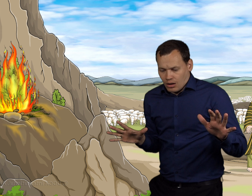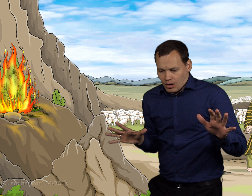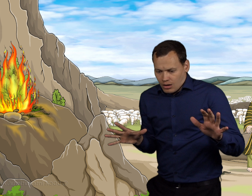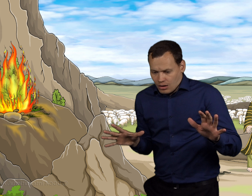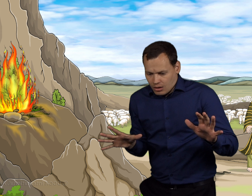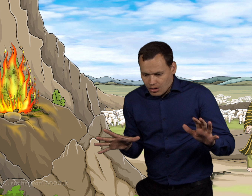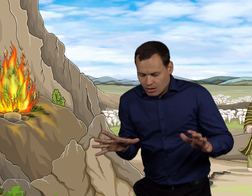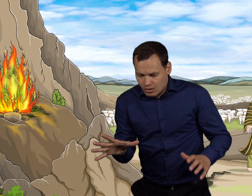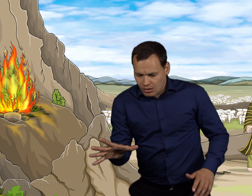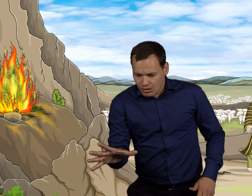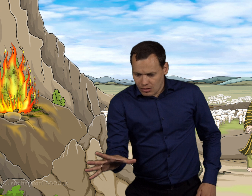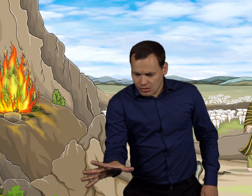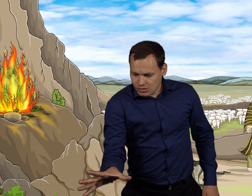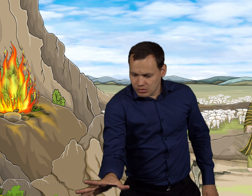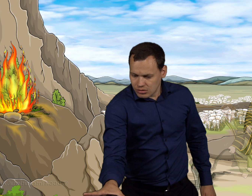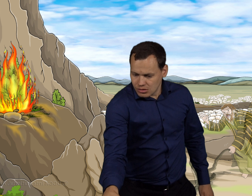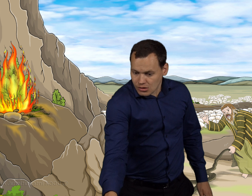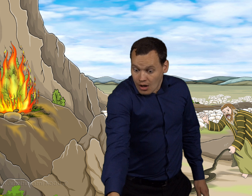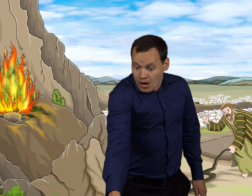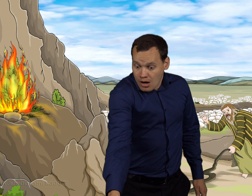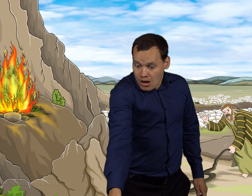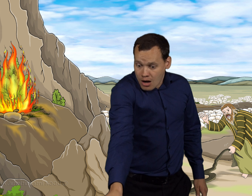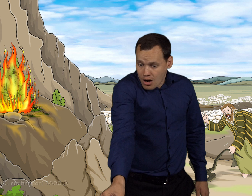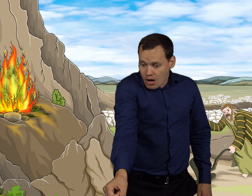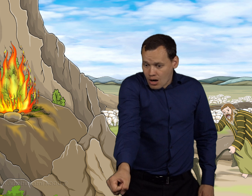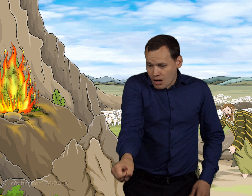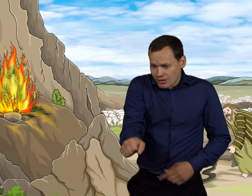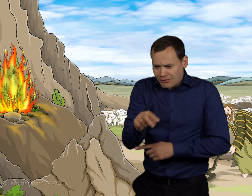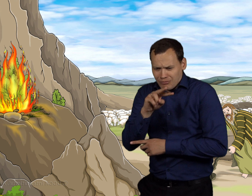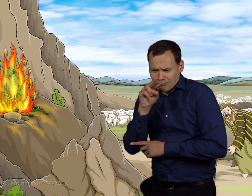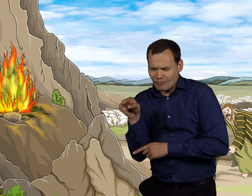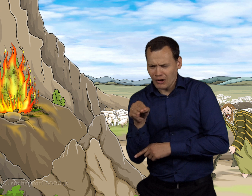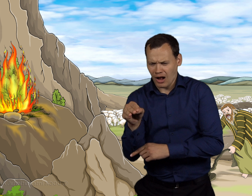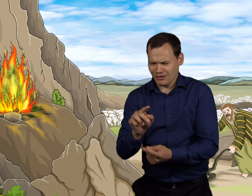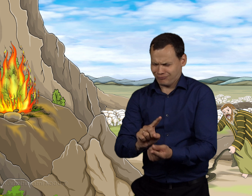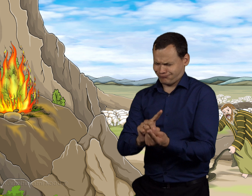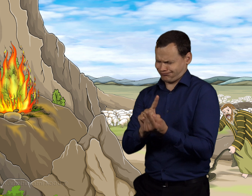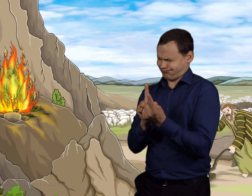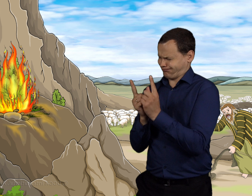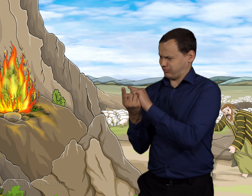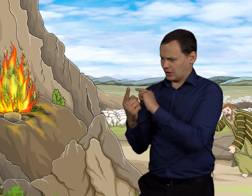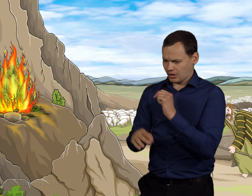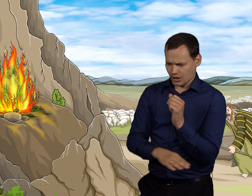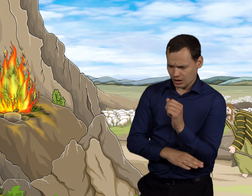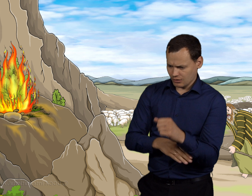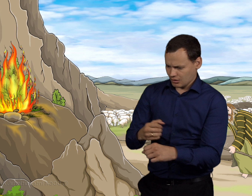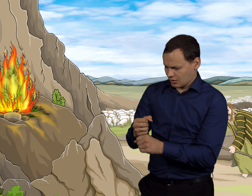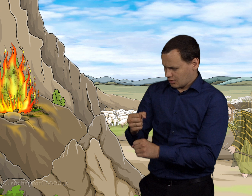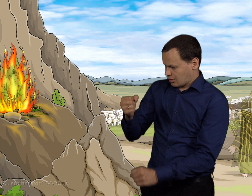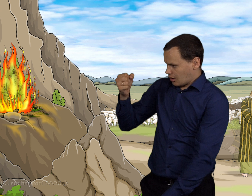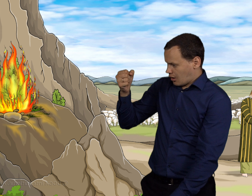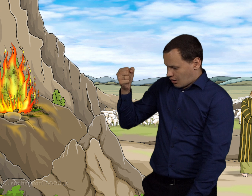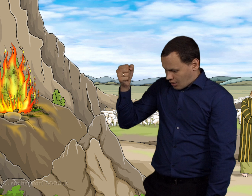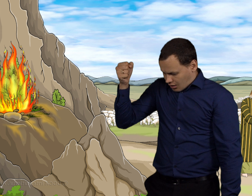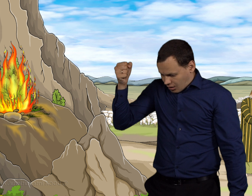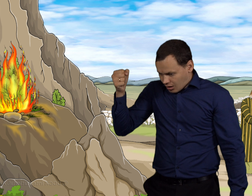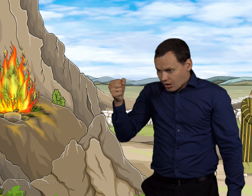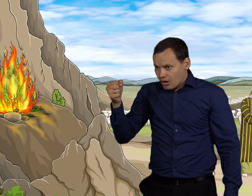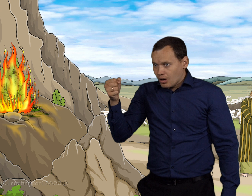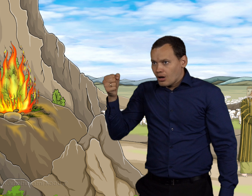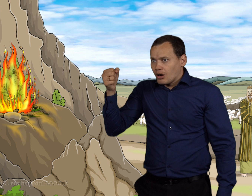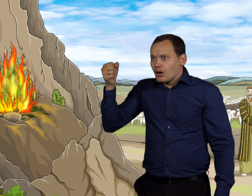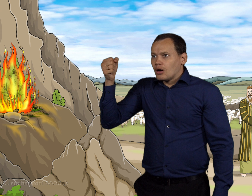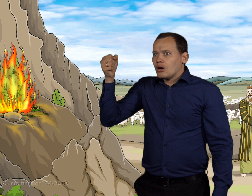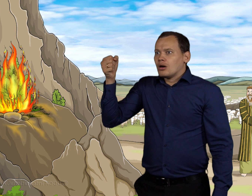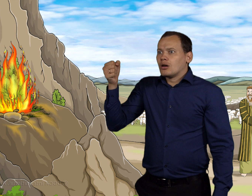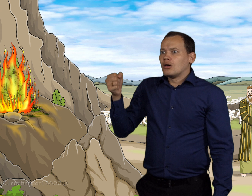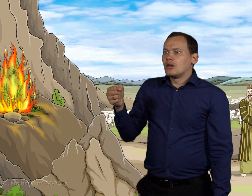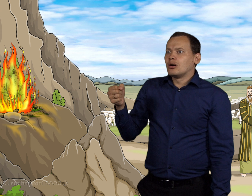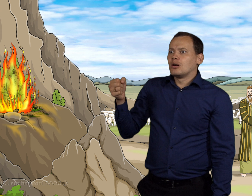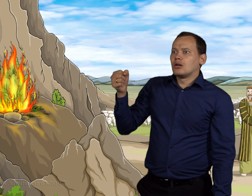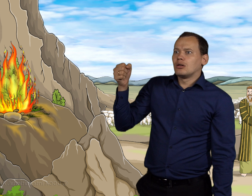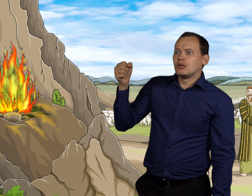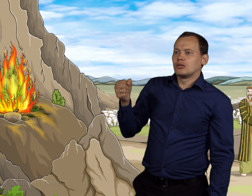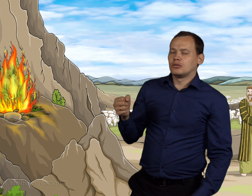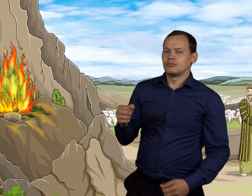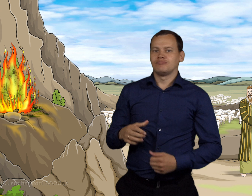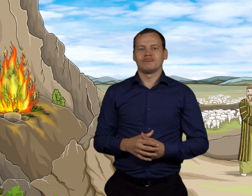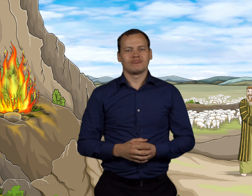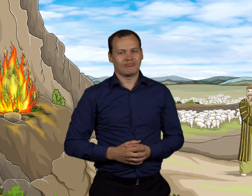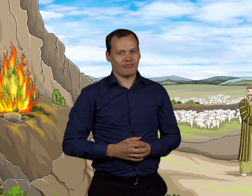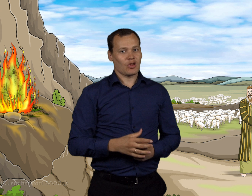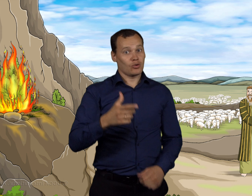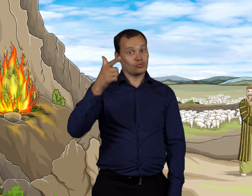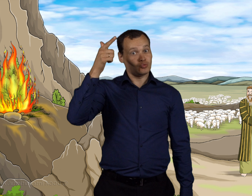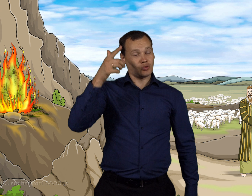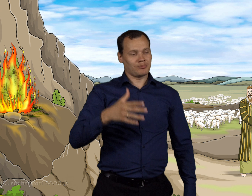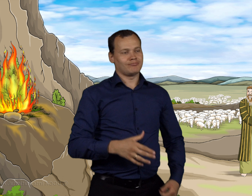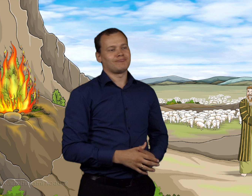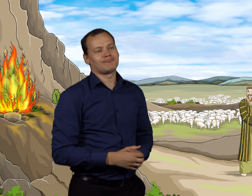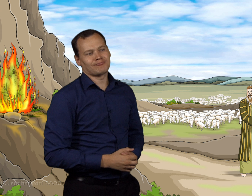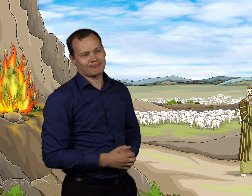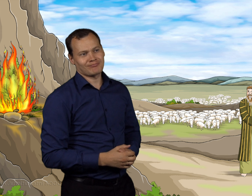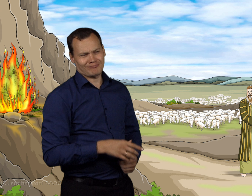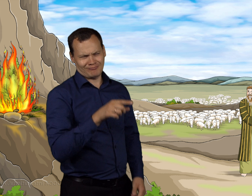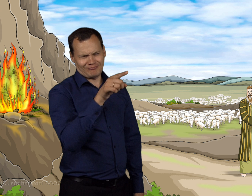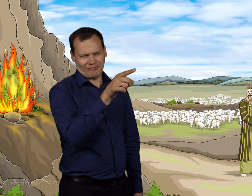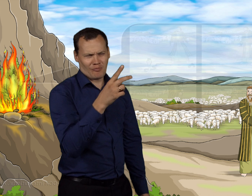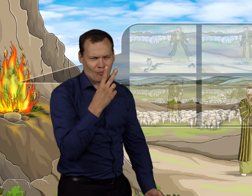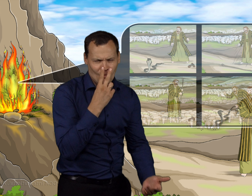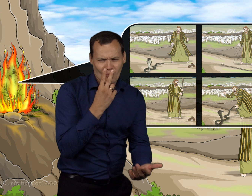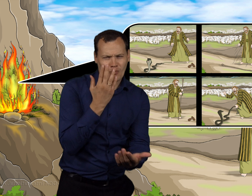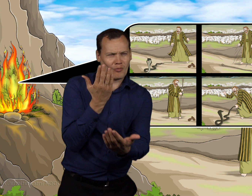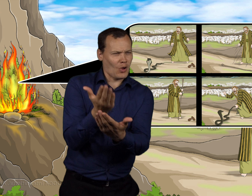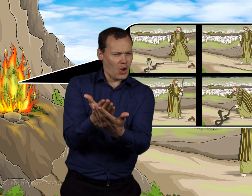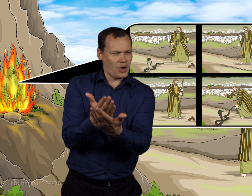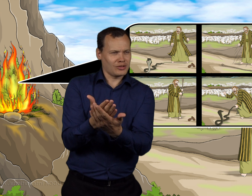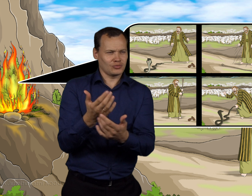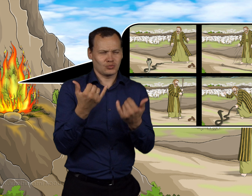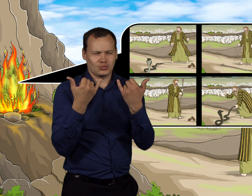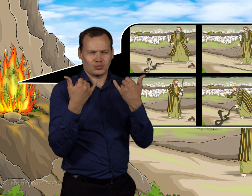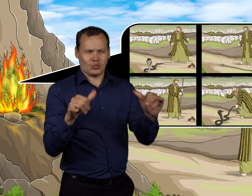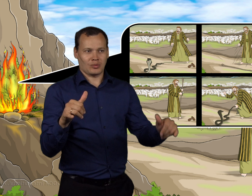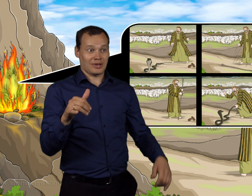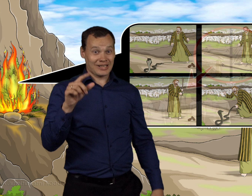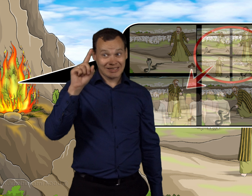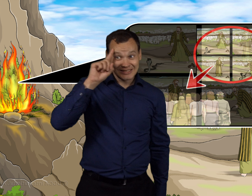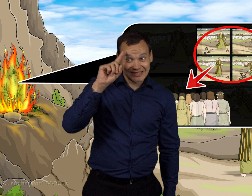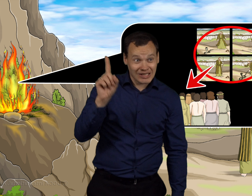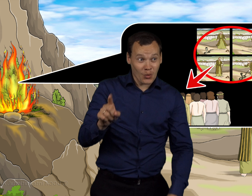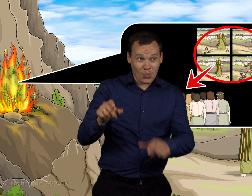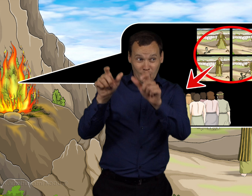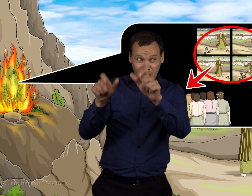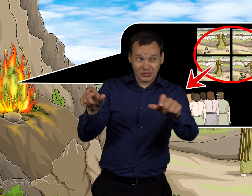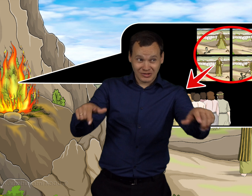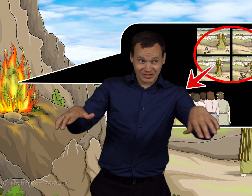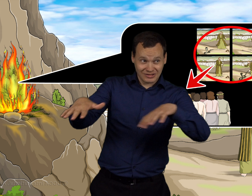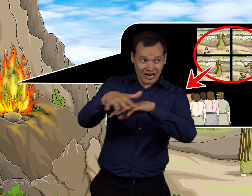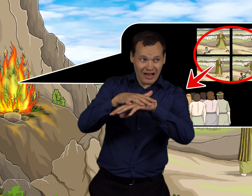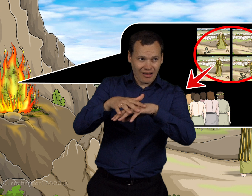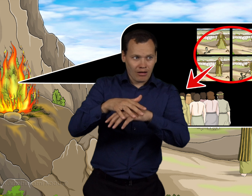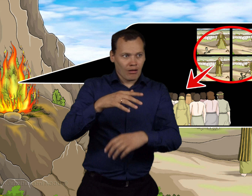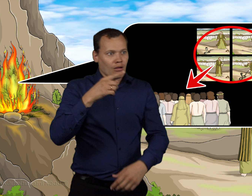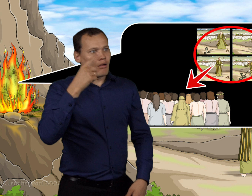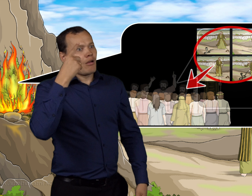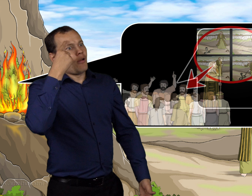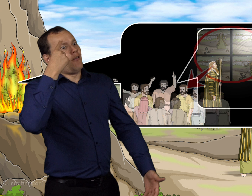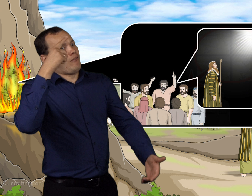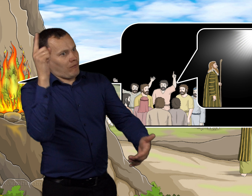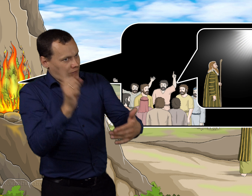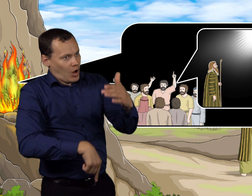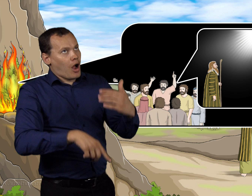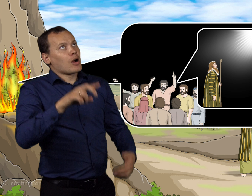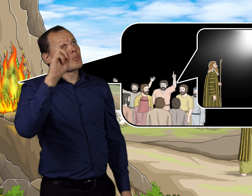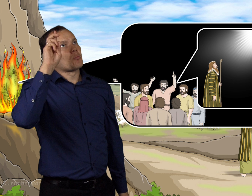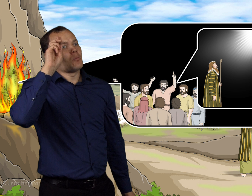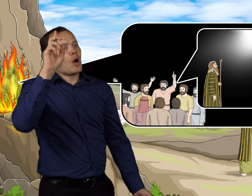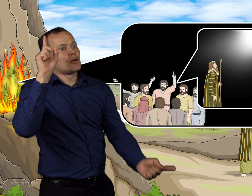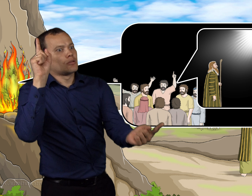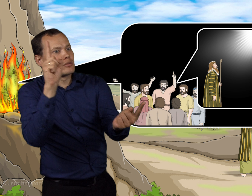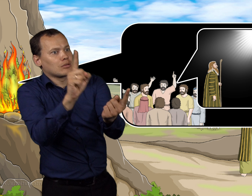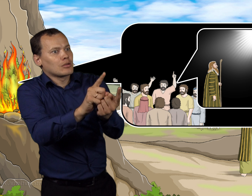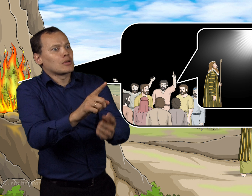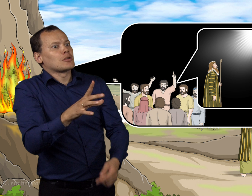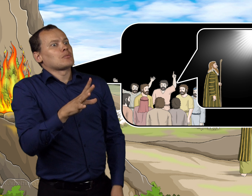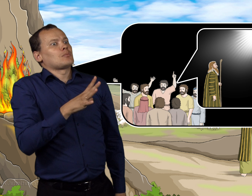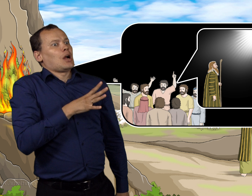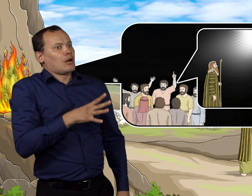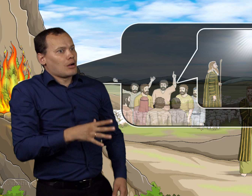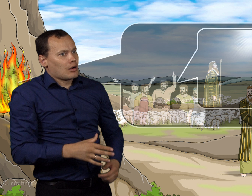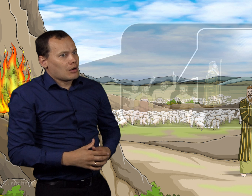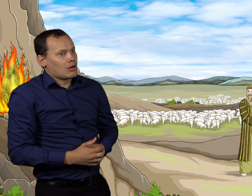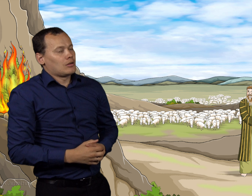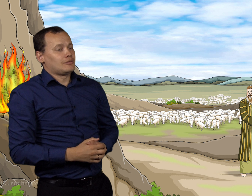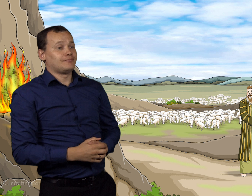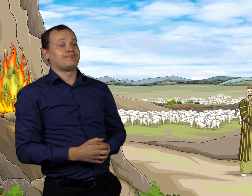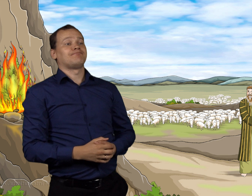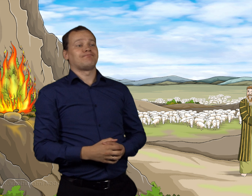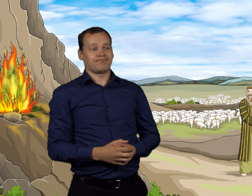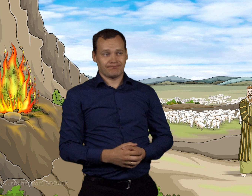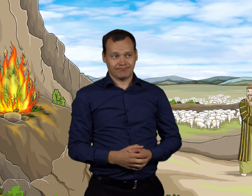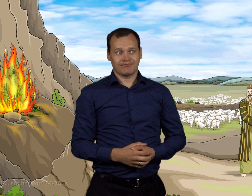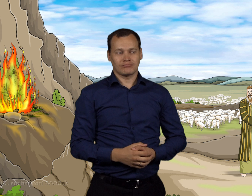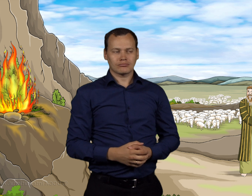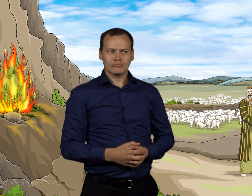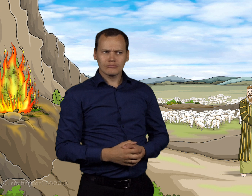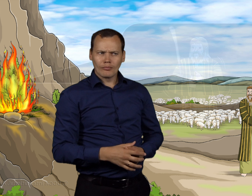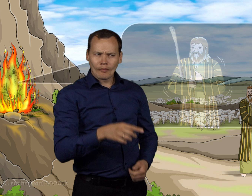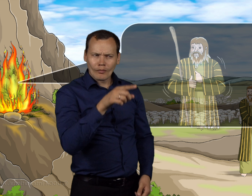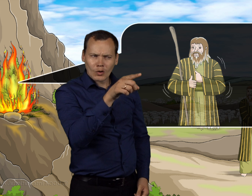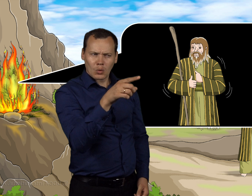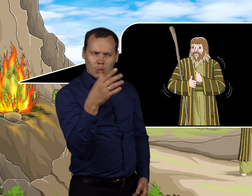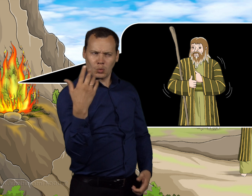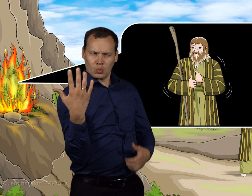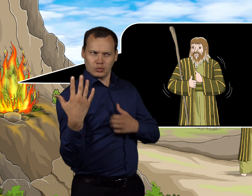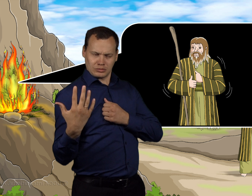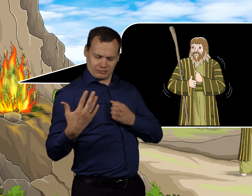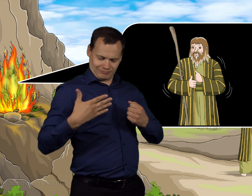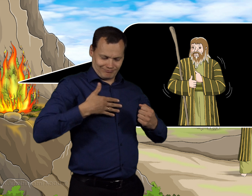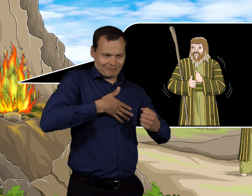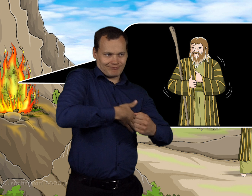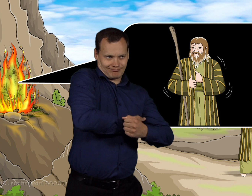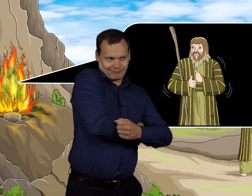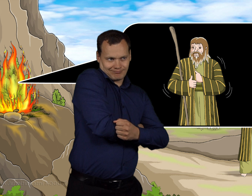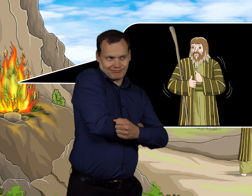“Stretch out your hand and grab it by the tail,” the LORD said to Moses, who reached out his hand and caught the snake, and it turned back into a staff in his hand. “This is so that they may believe that the LORD, the God of their fathers—the God of Abraham, the God of Isaac, and the God of Jacob—has appeared to you.”